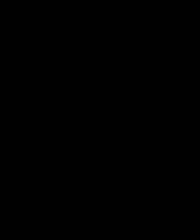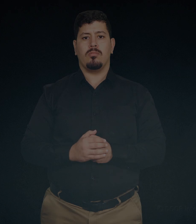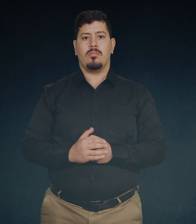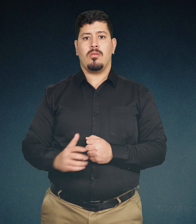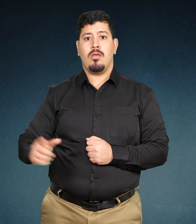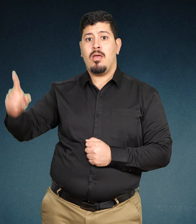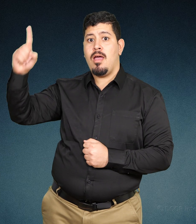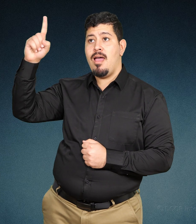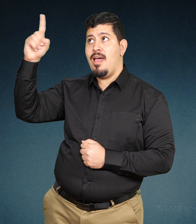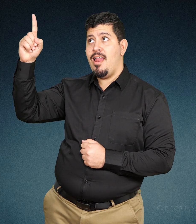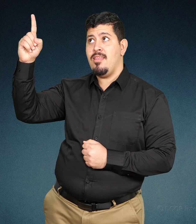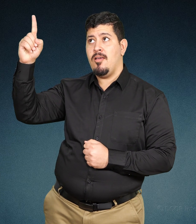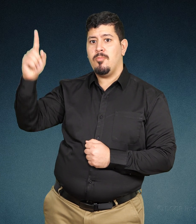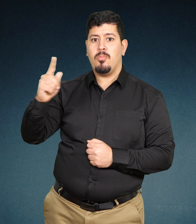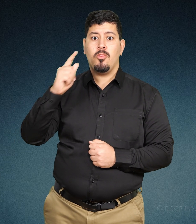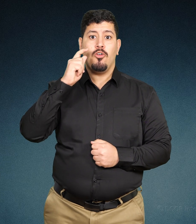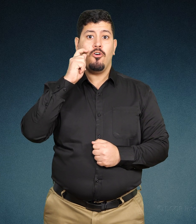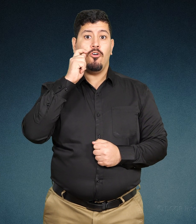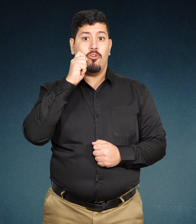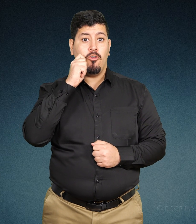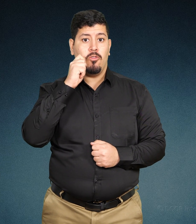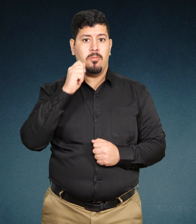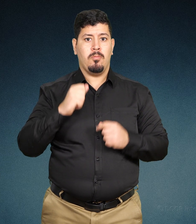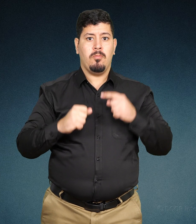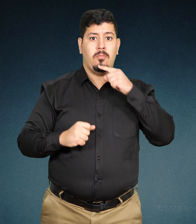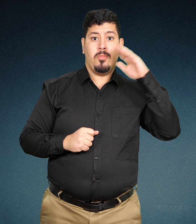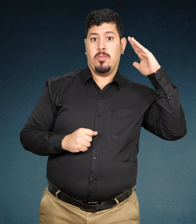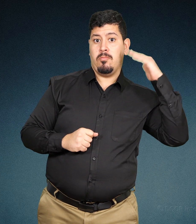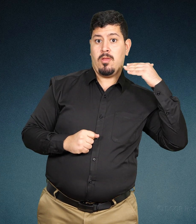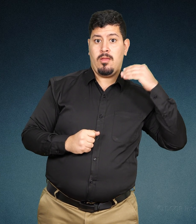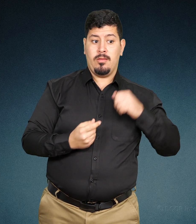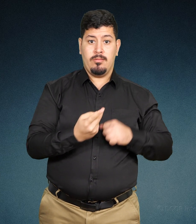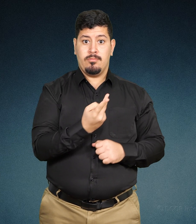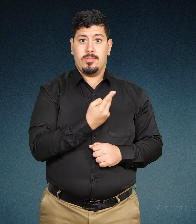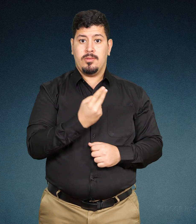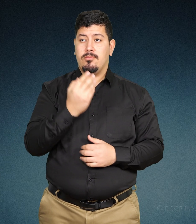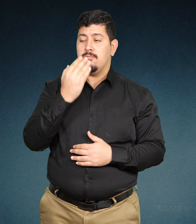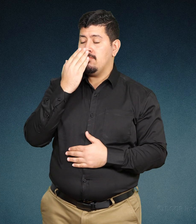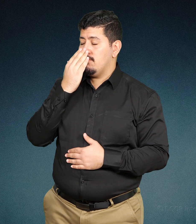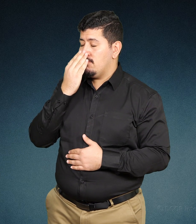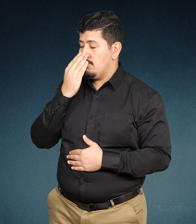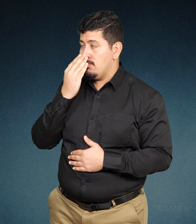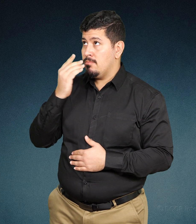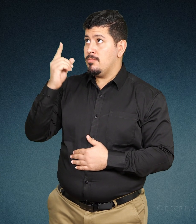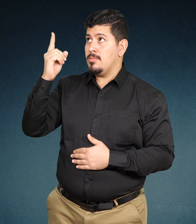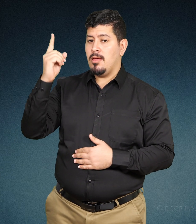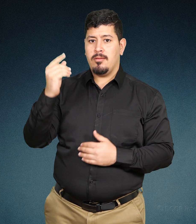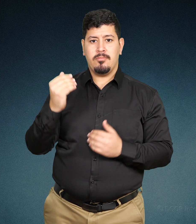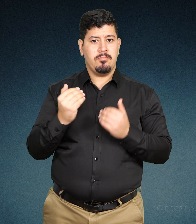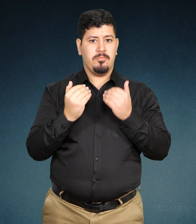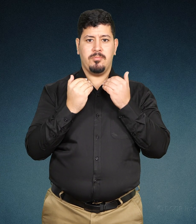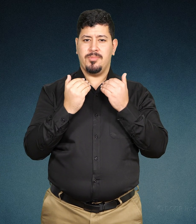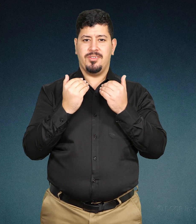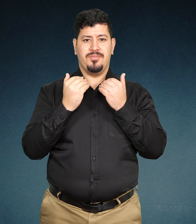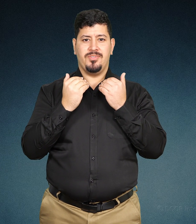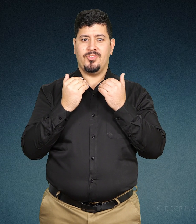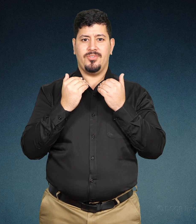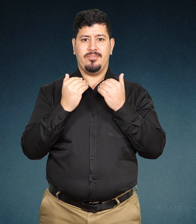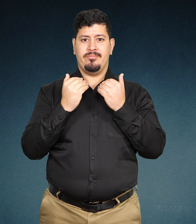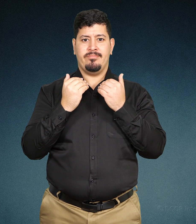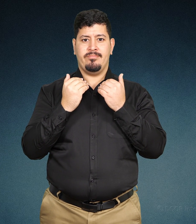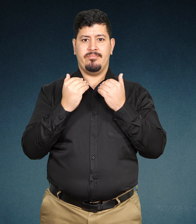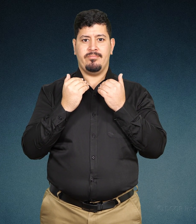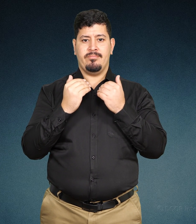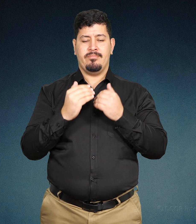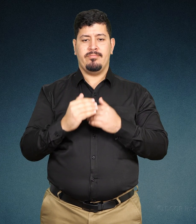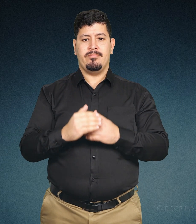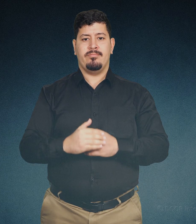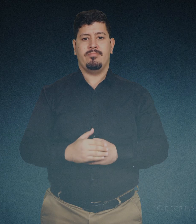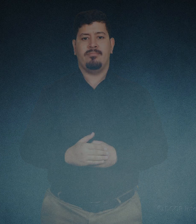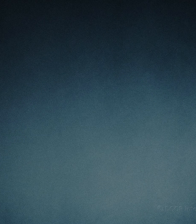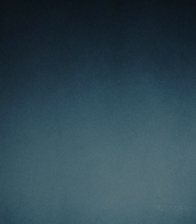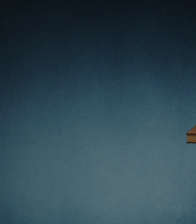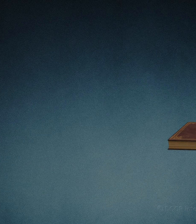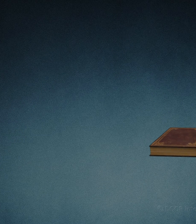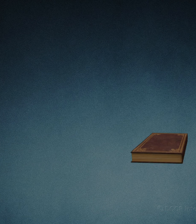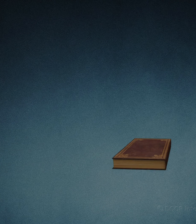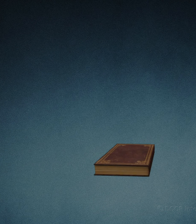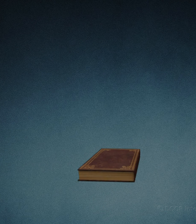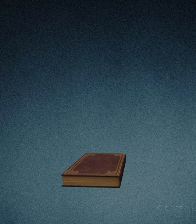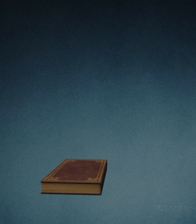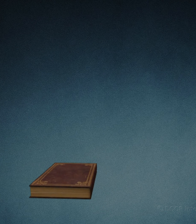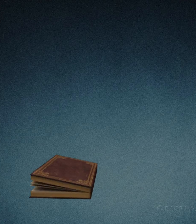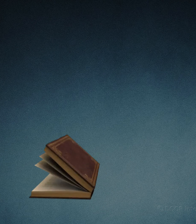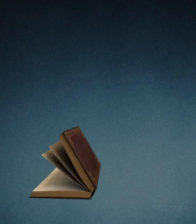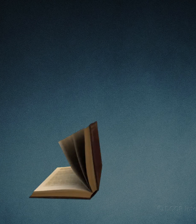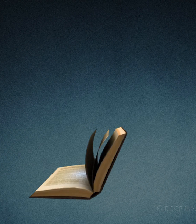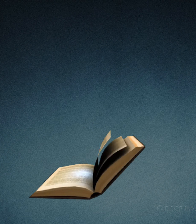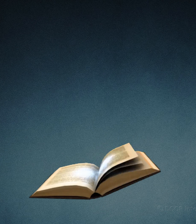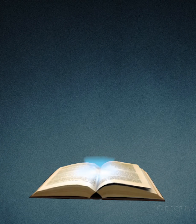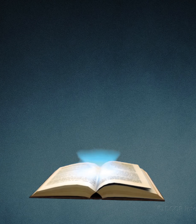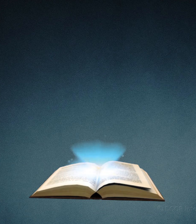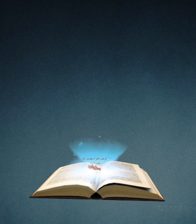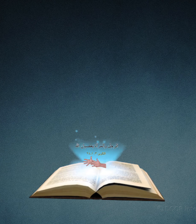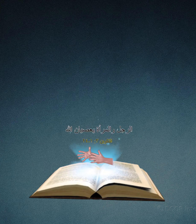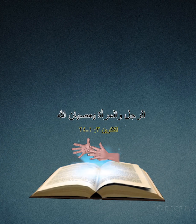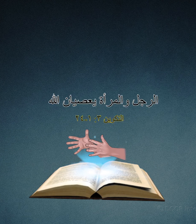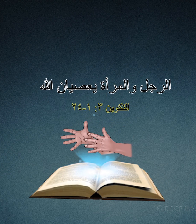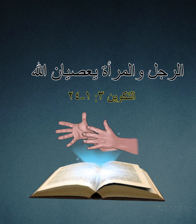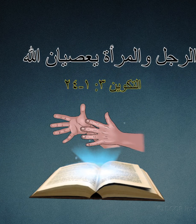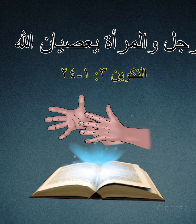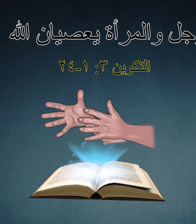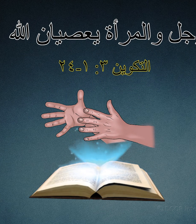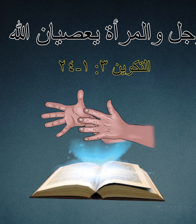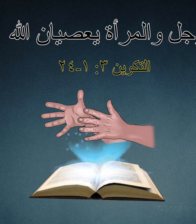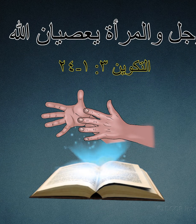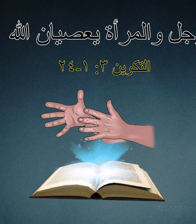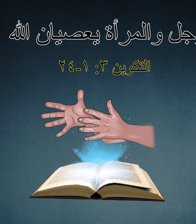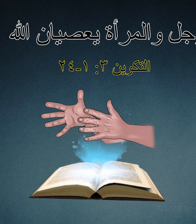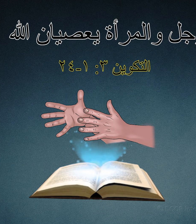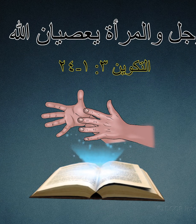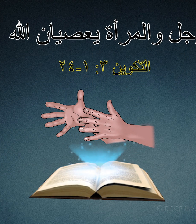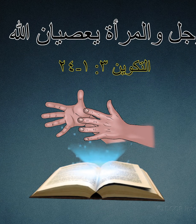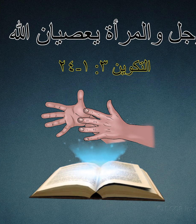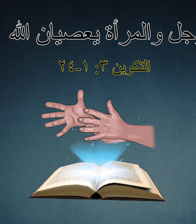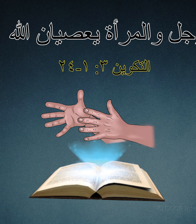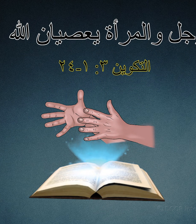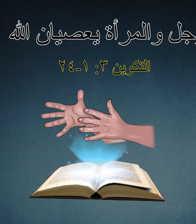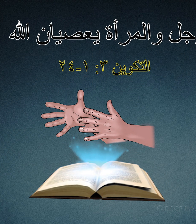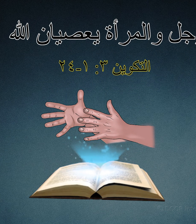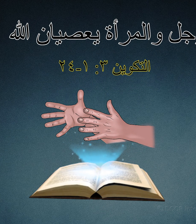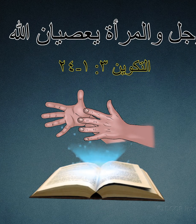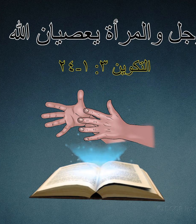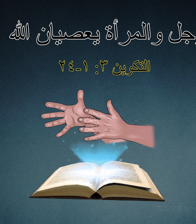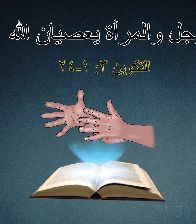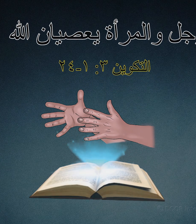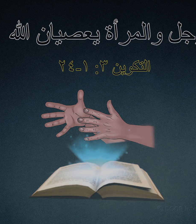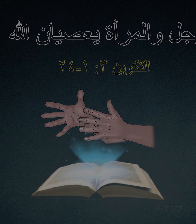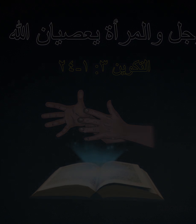Man and woman disobey God